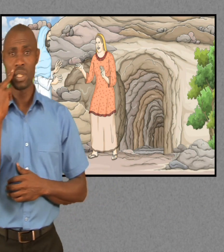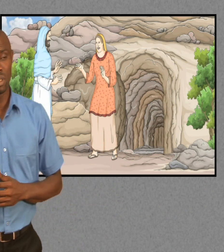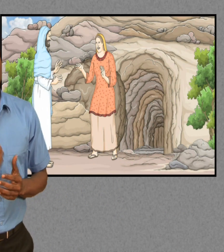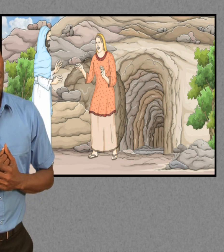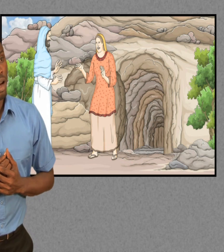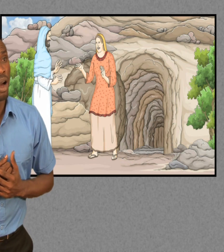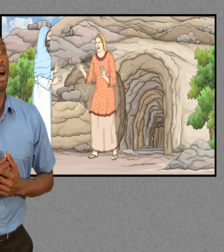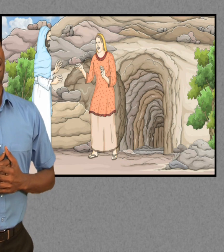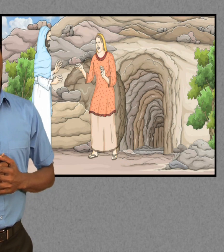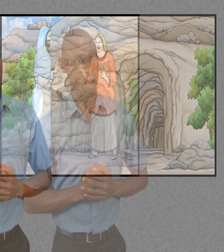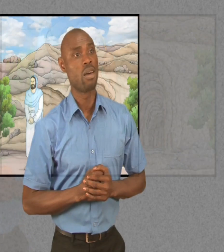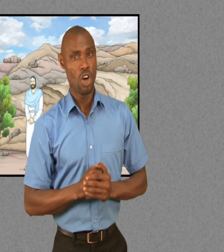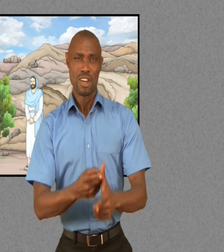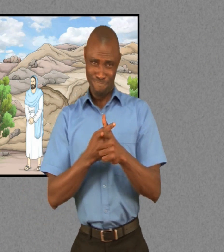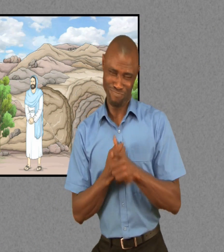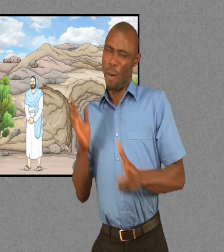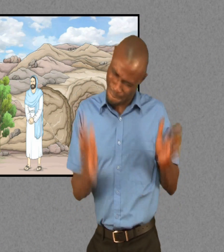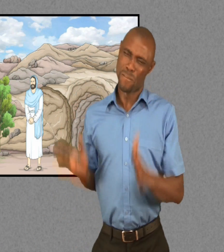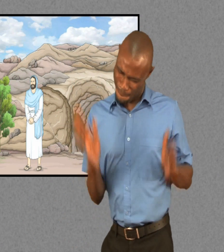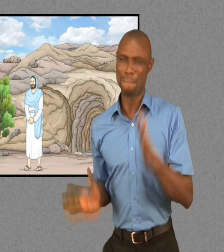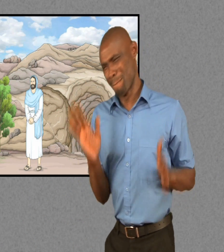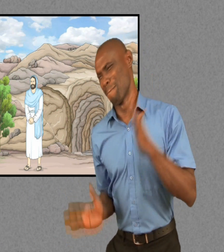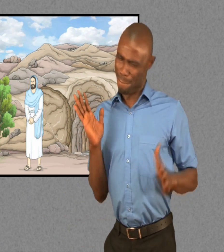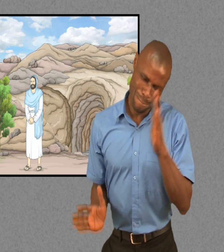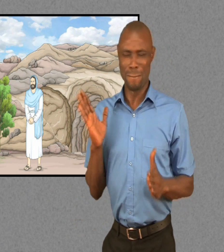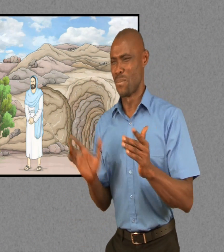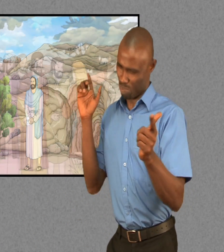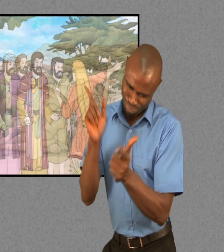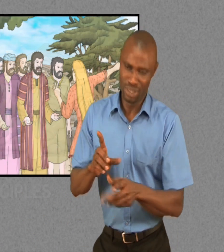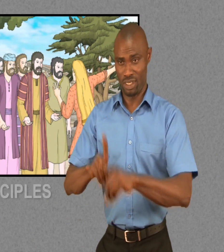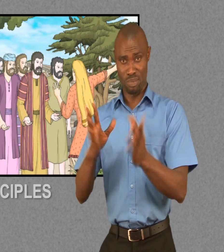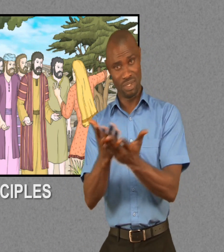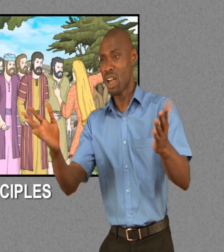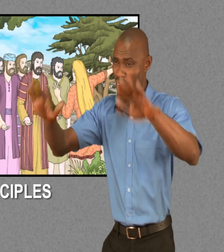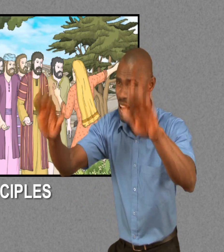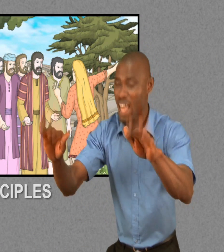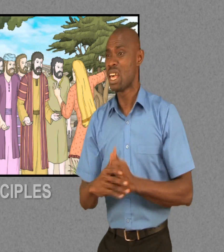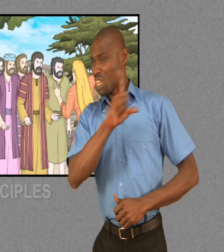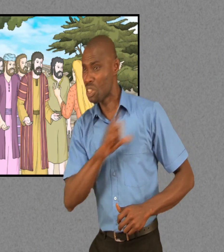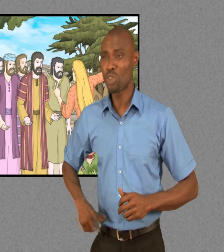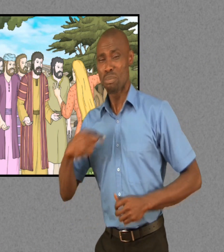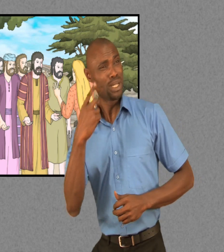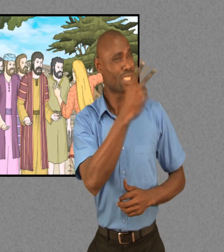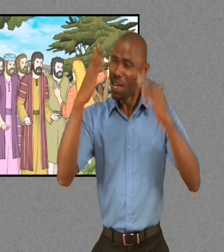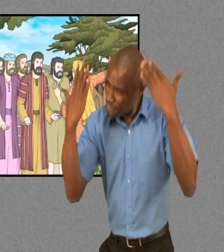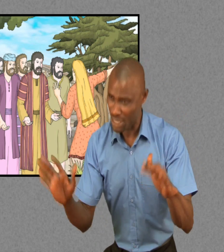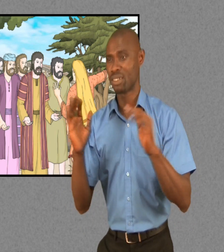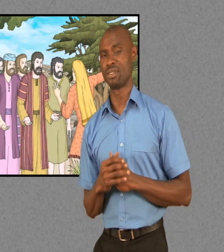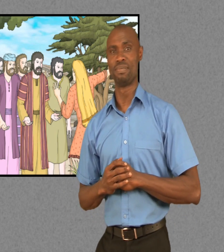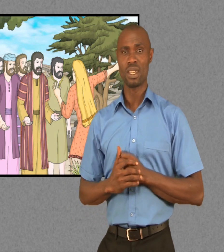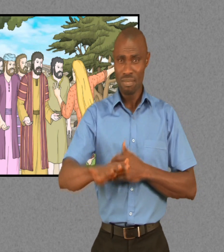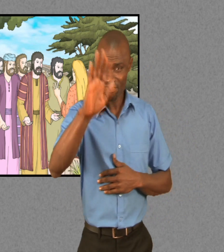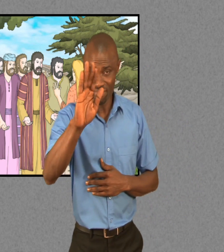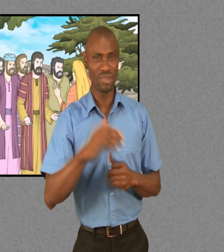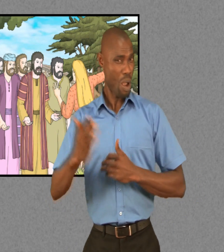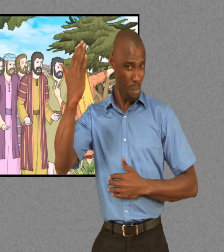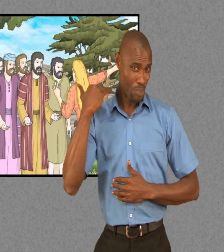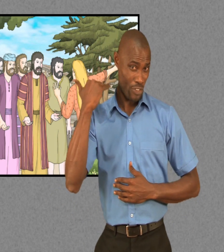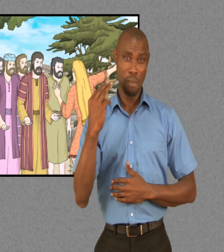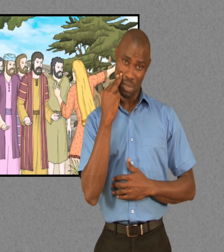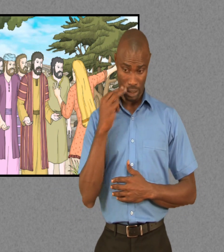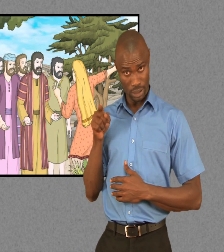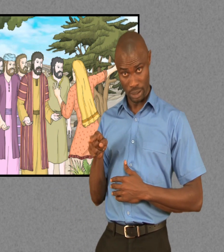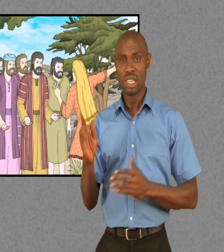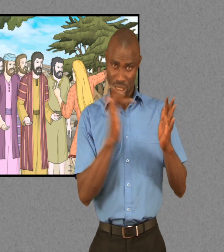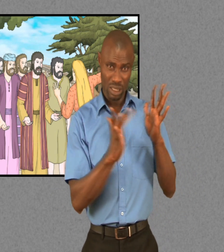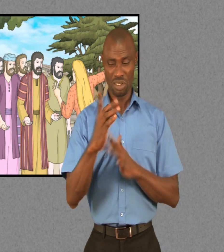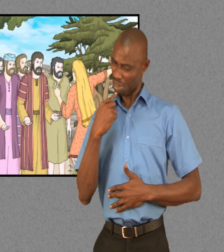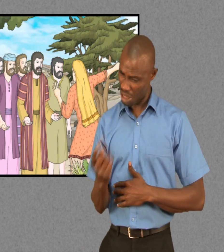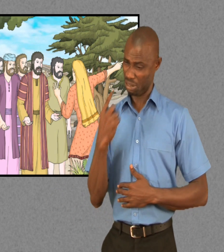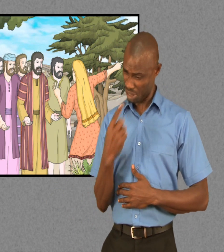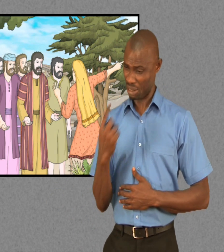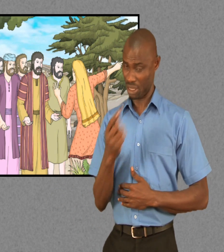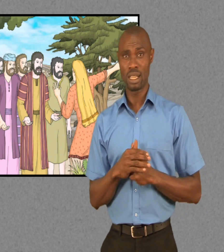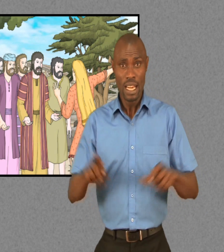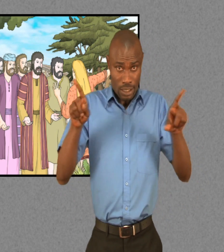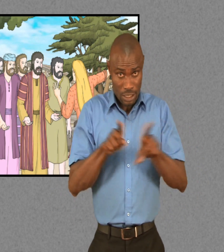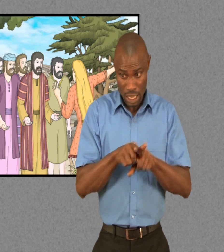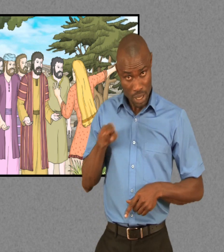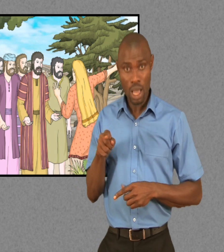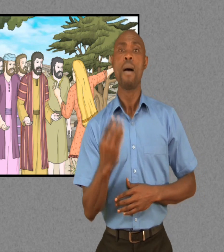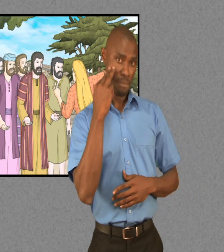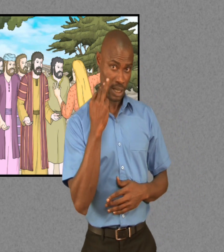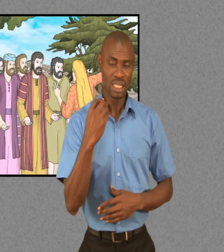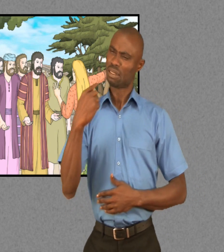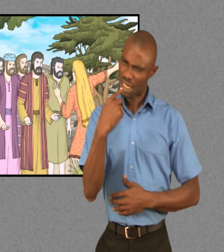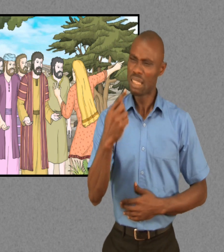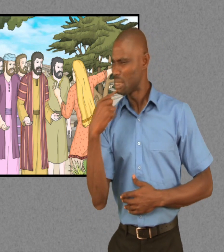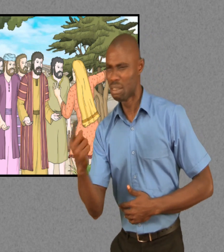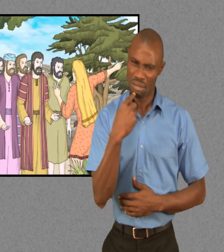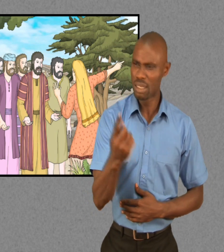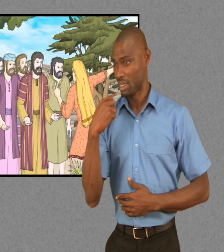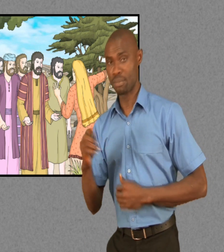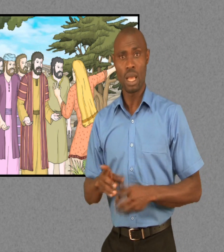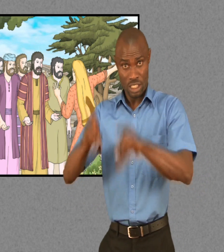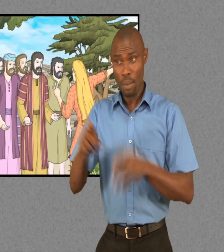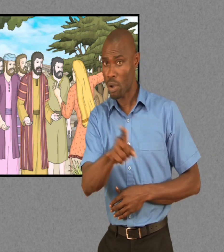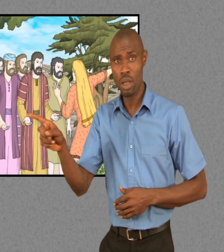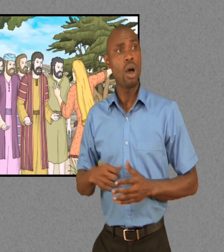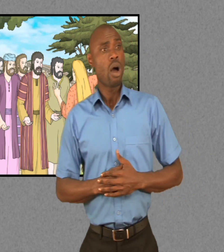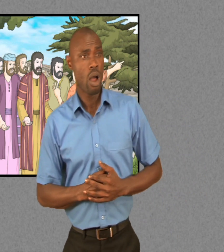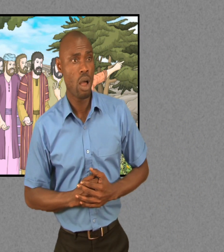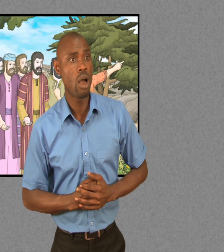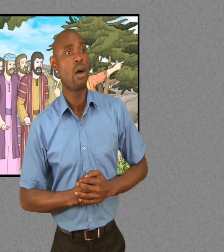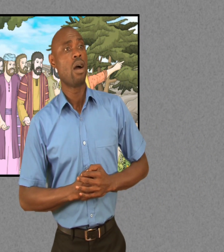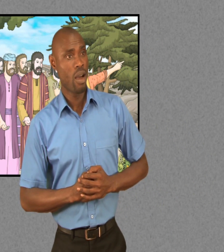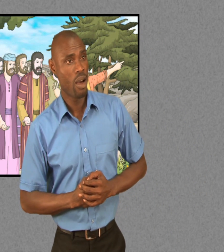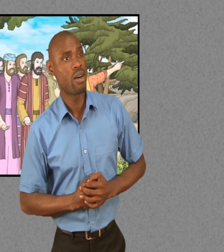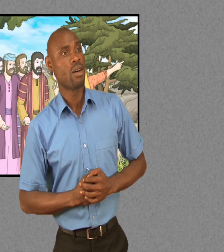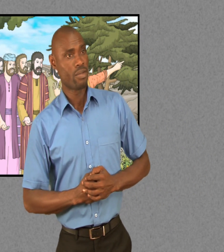But go and tell My brothers, ‘I am ascending to My Father and your Father, to My God and your God.’” Mary Magdalene went and announced to the disciples, “I have seen the Lord!”